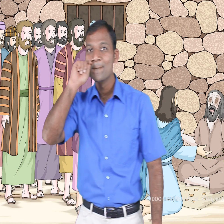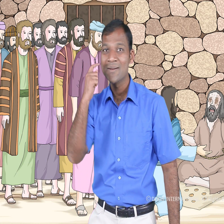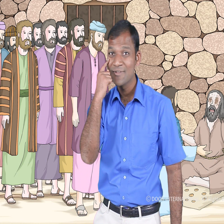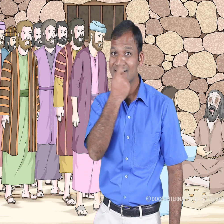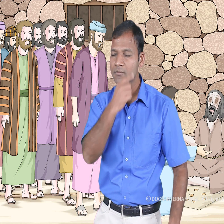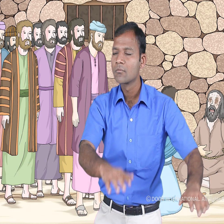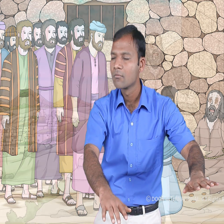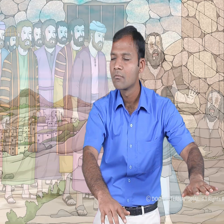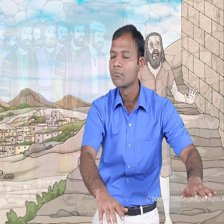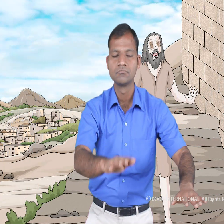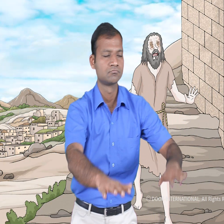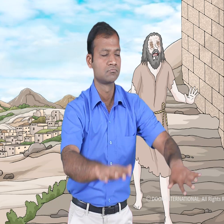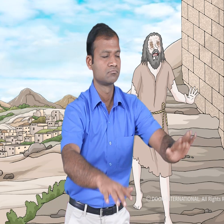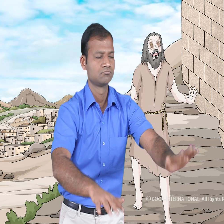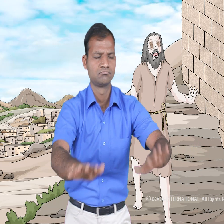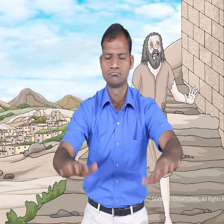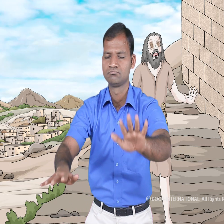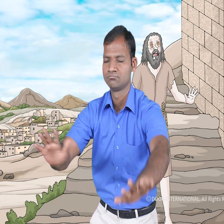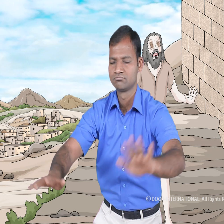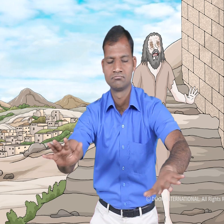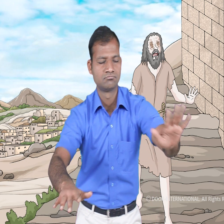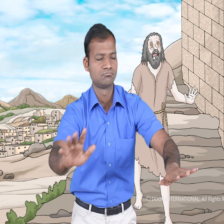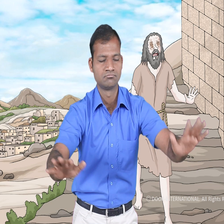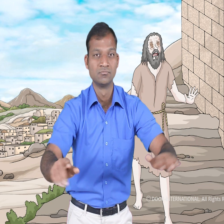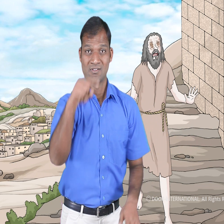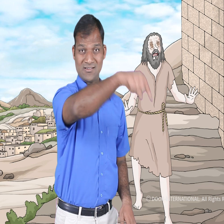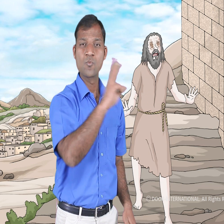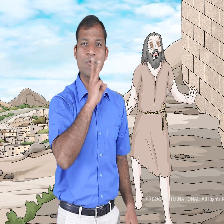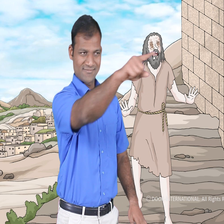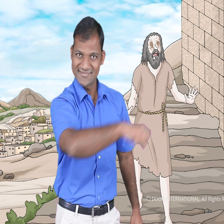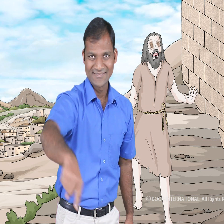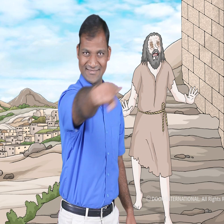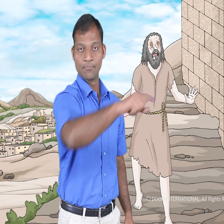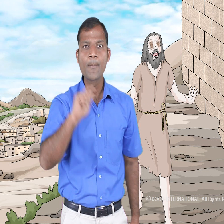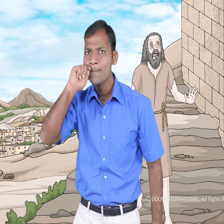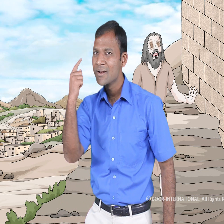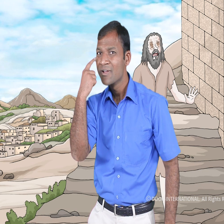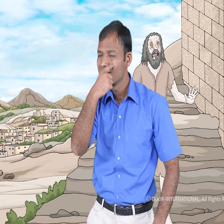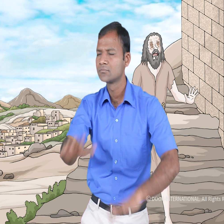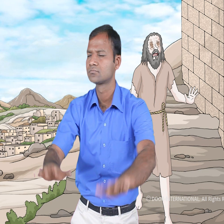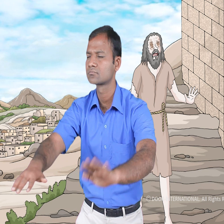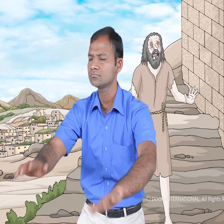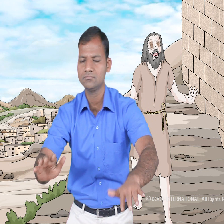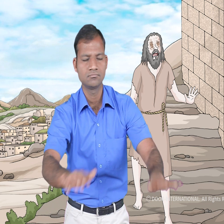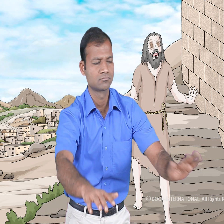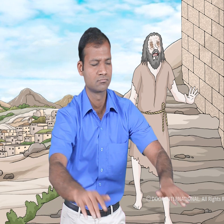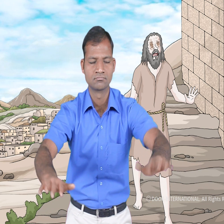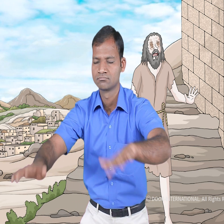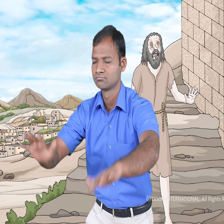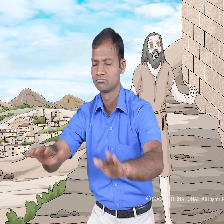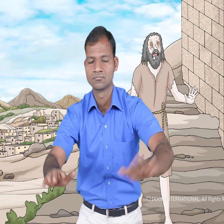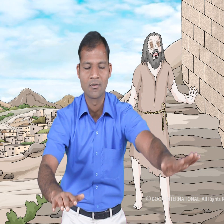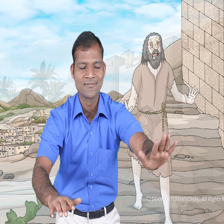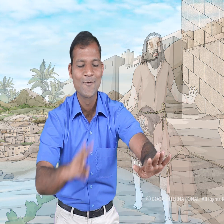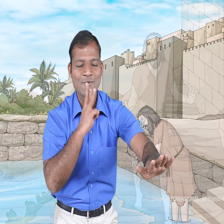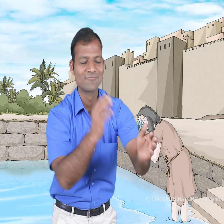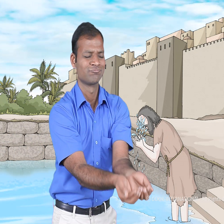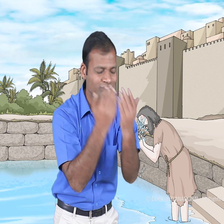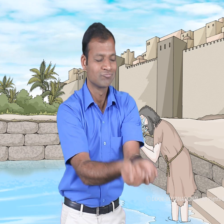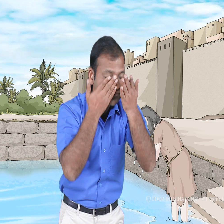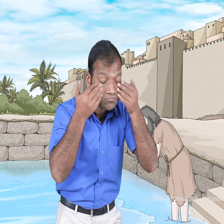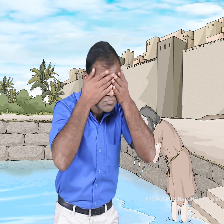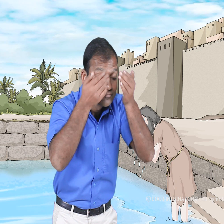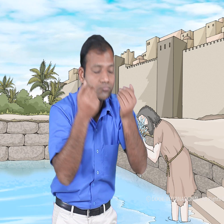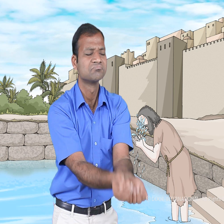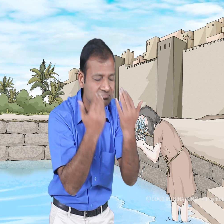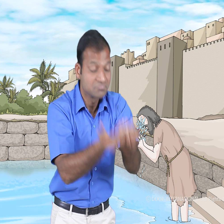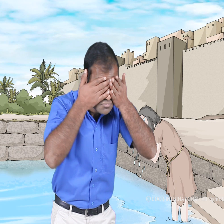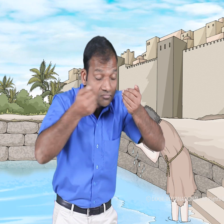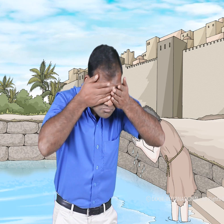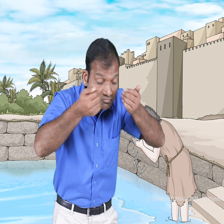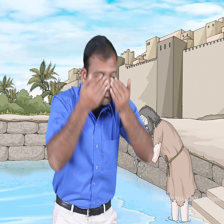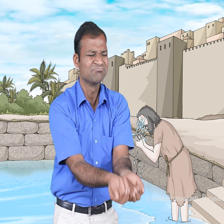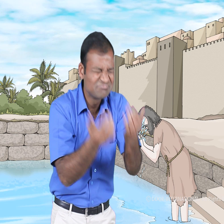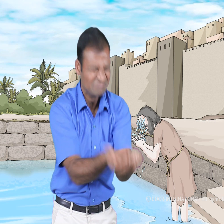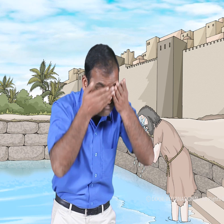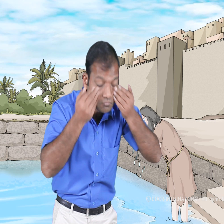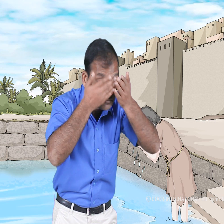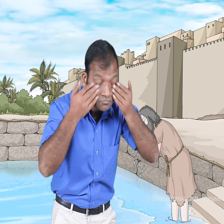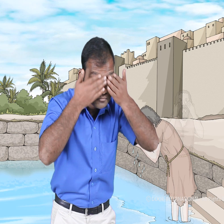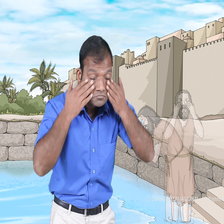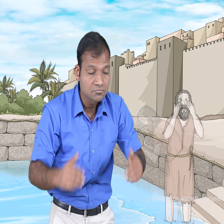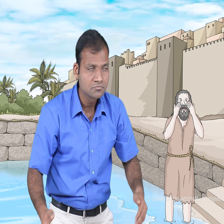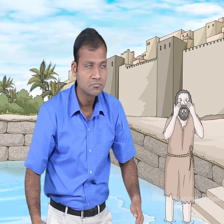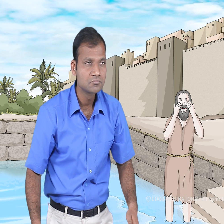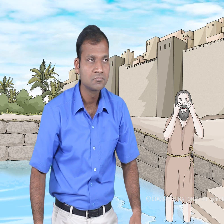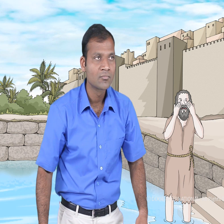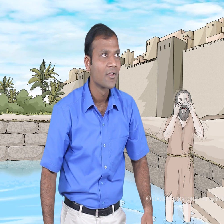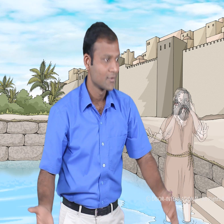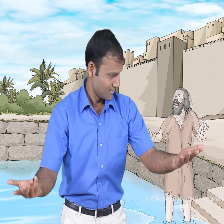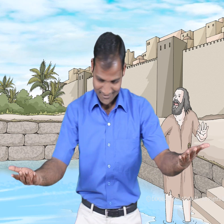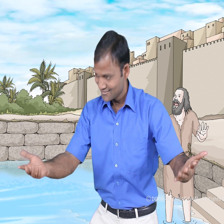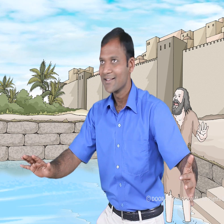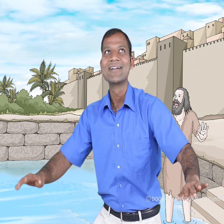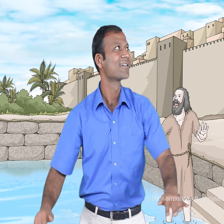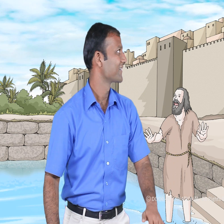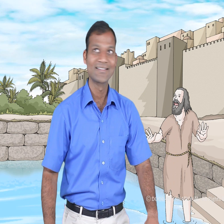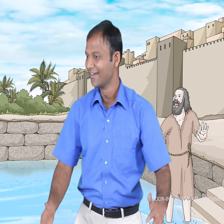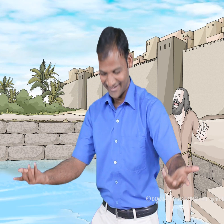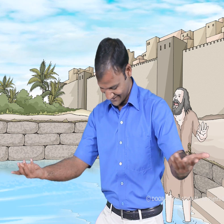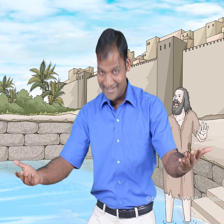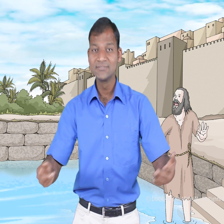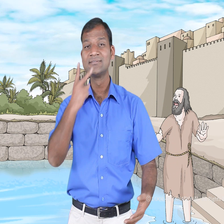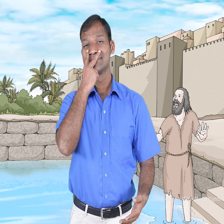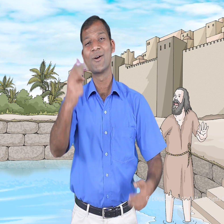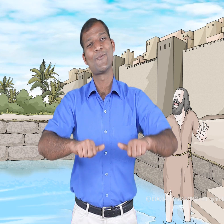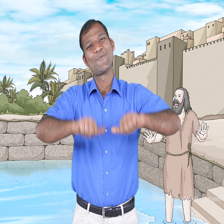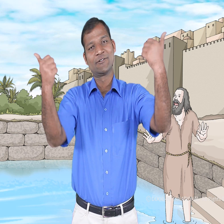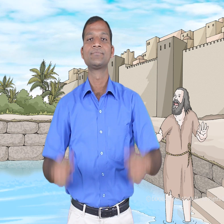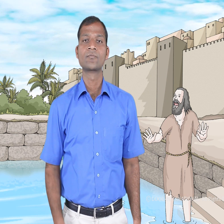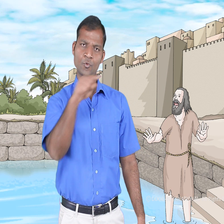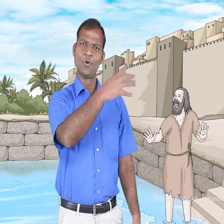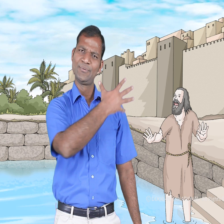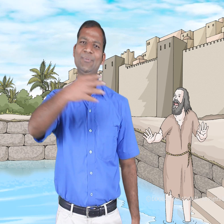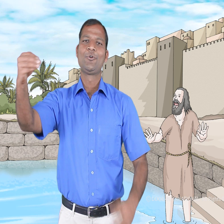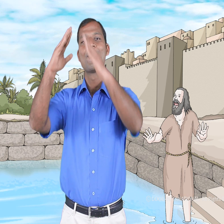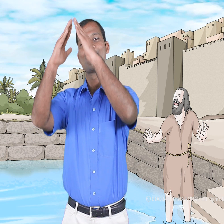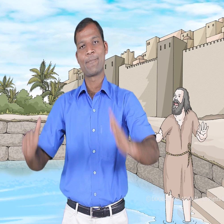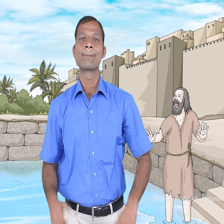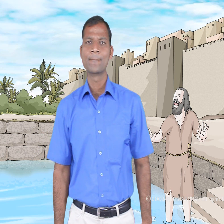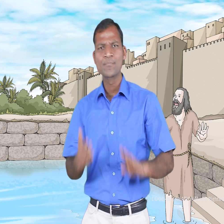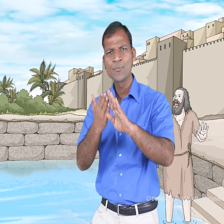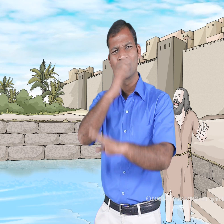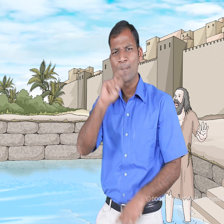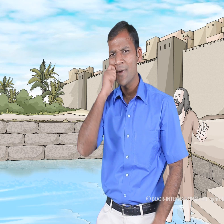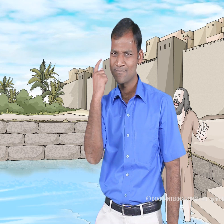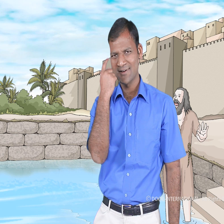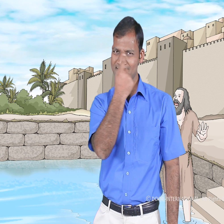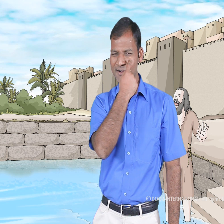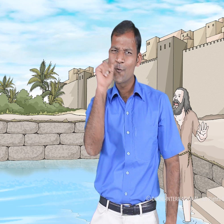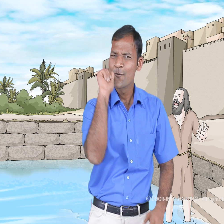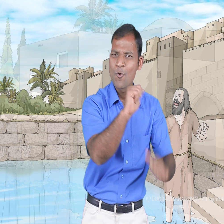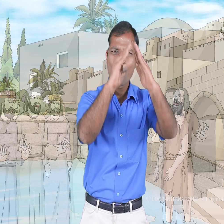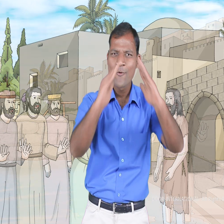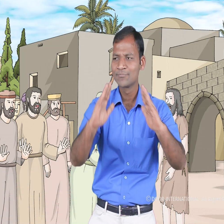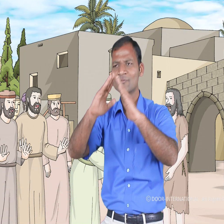So the man went and washed, and came back seeing.